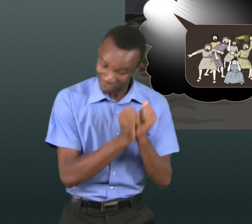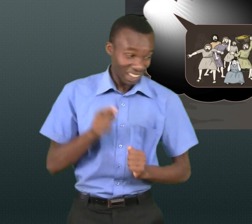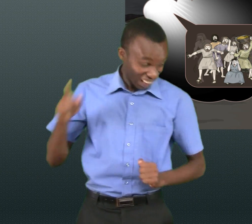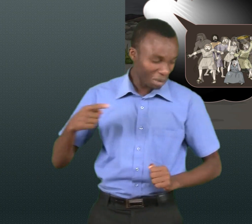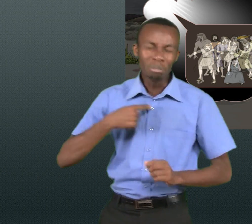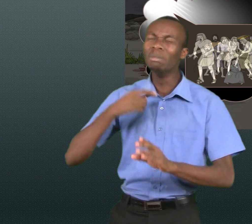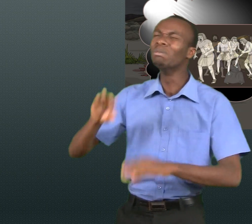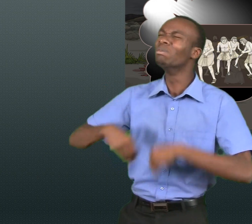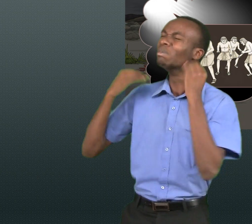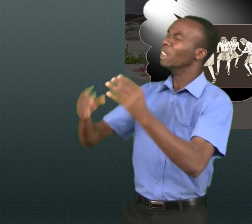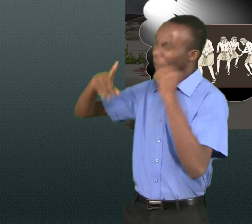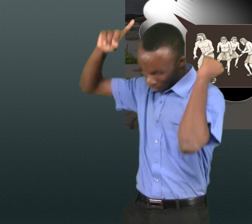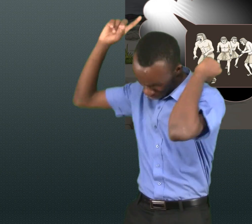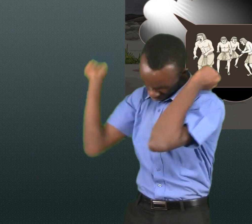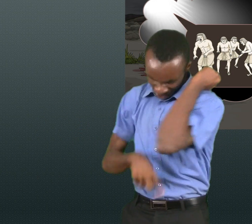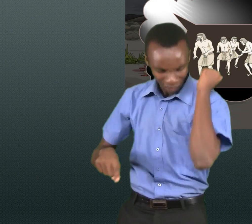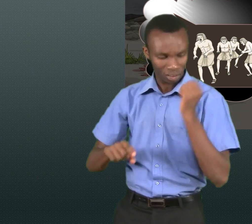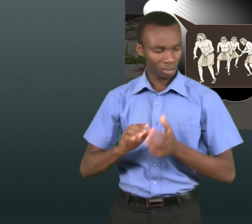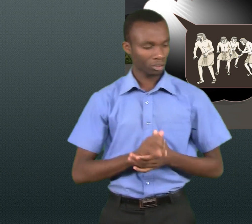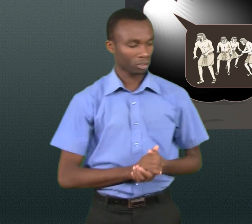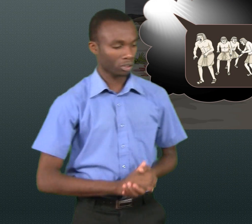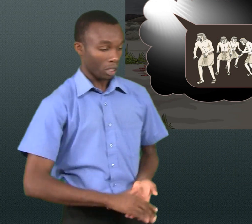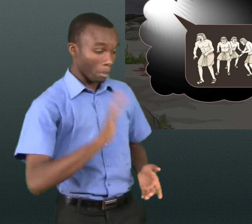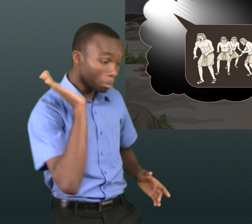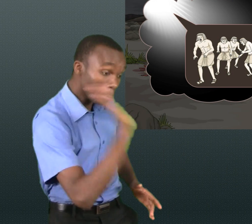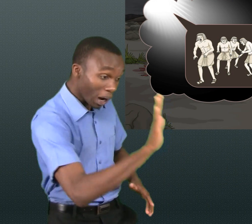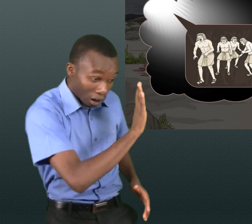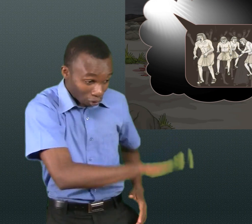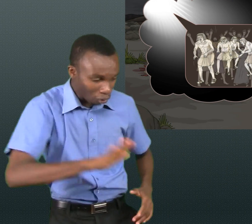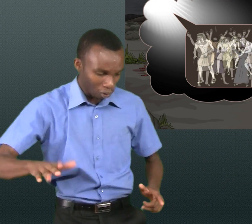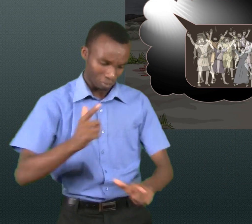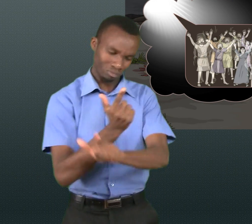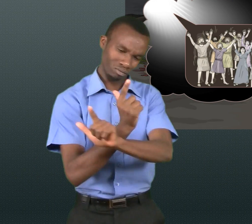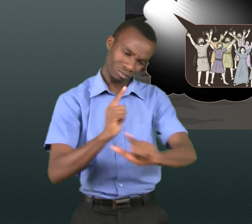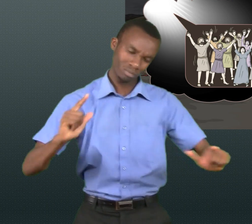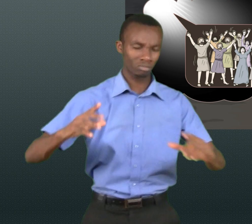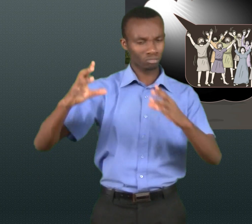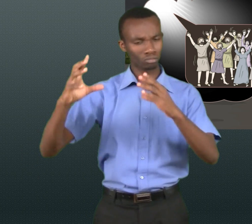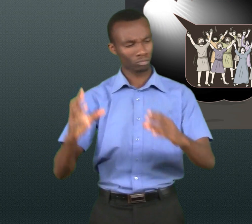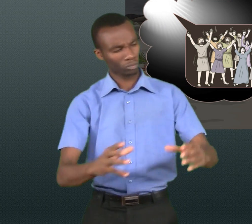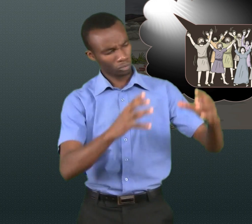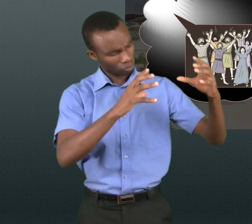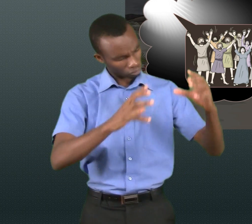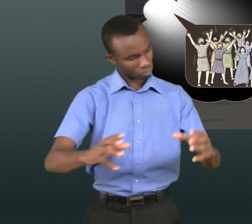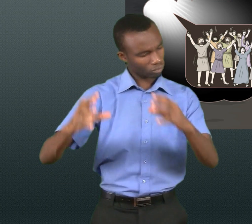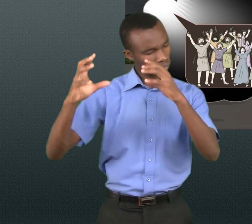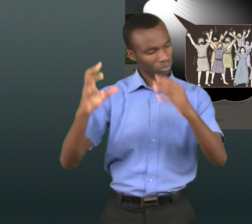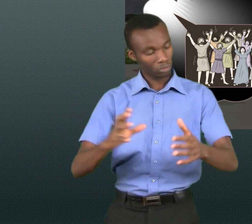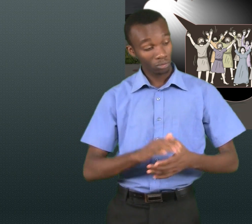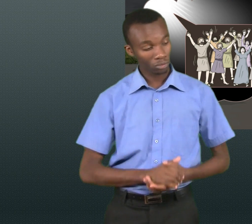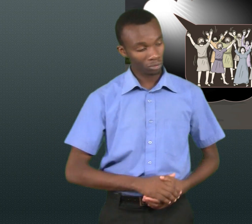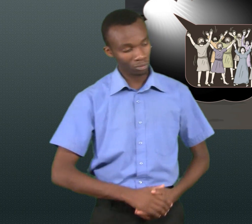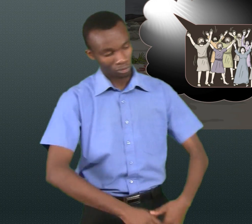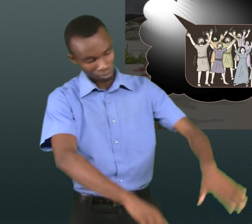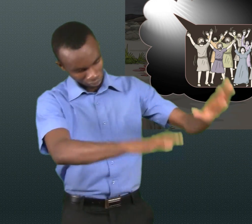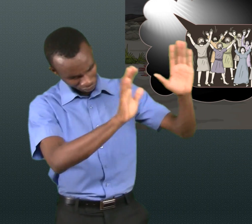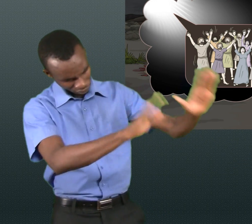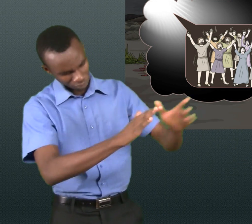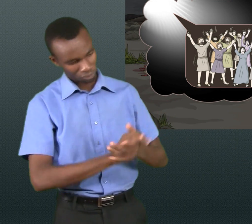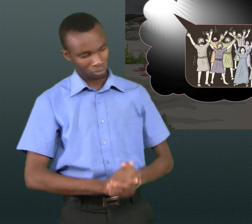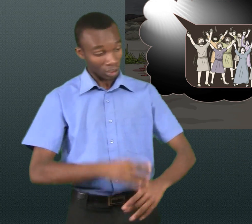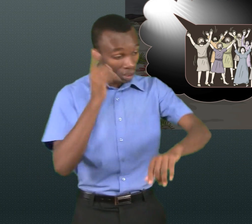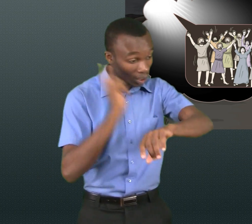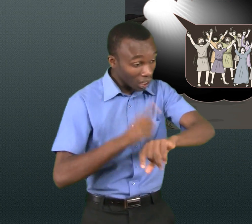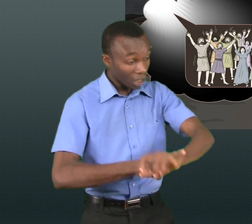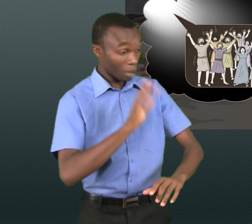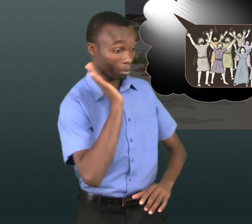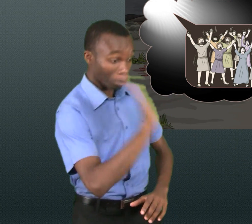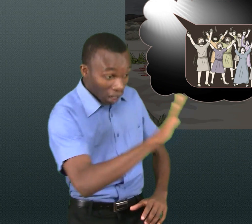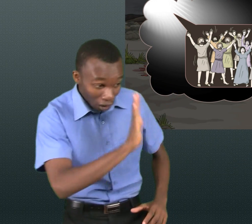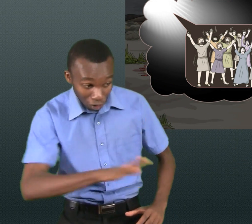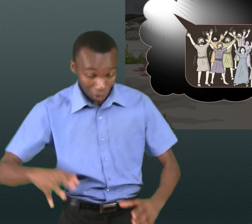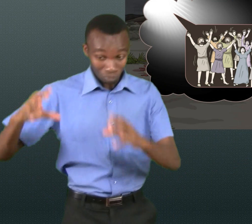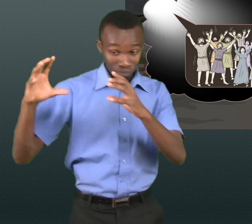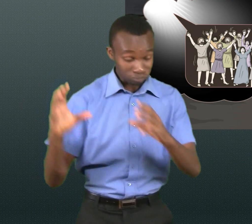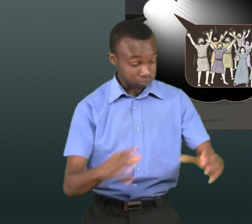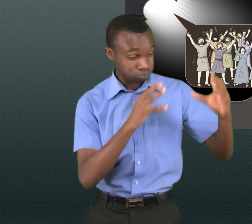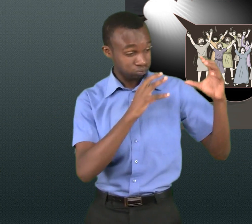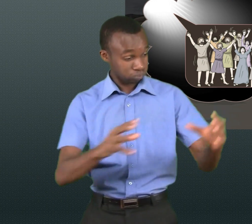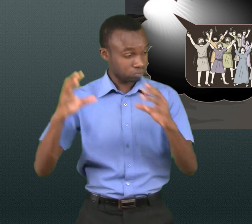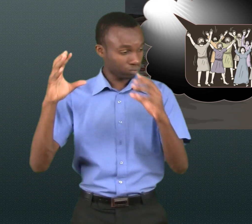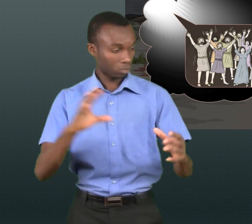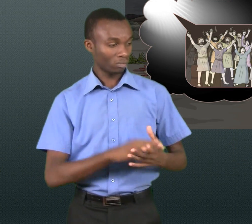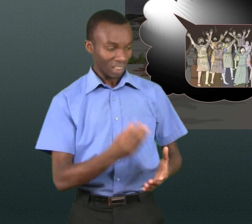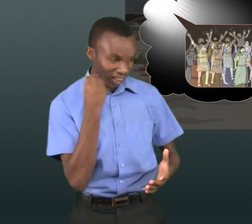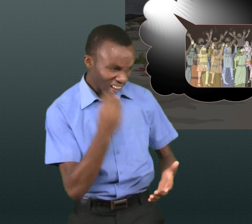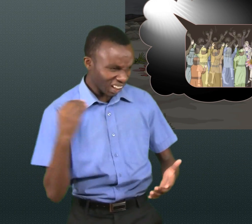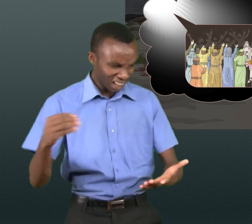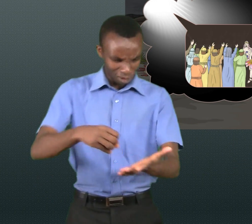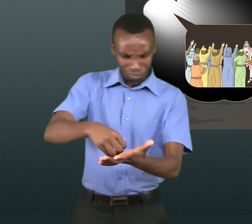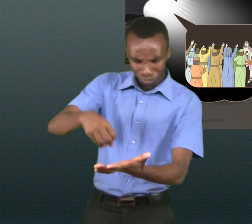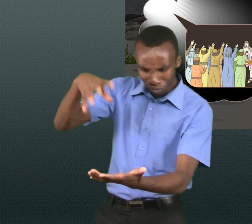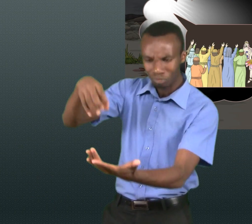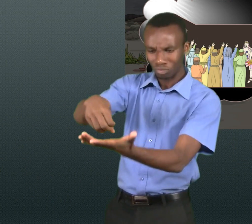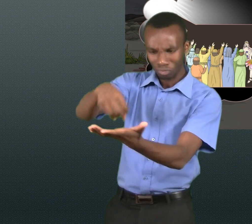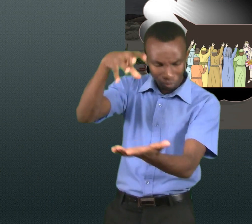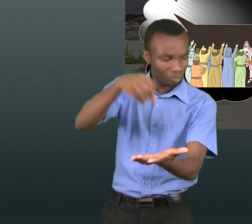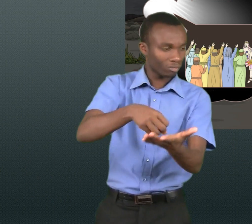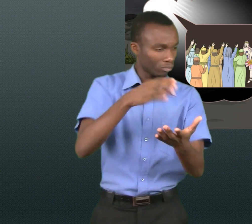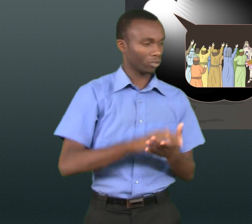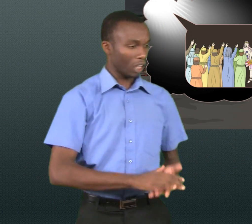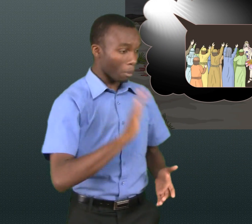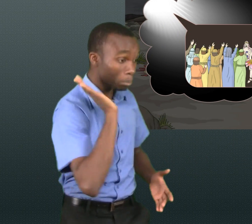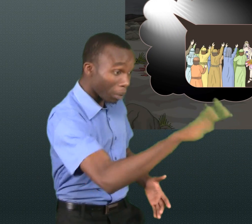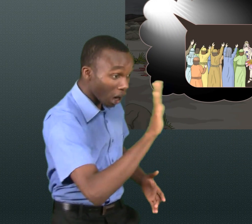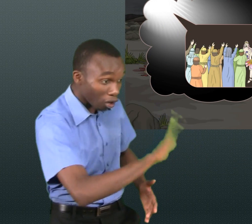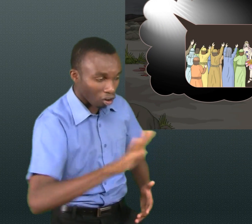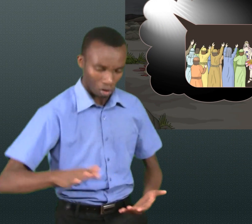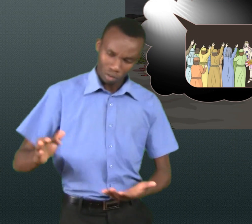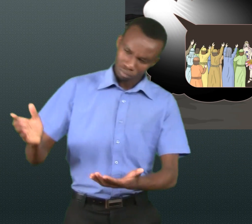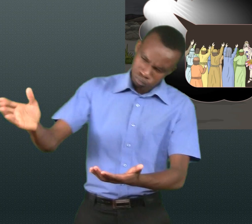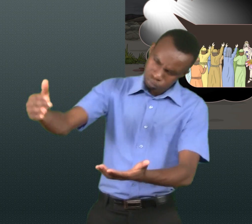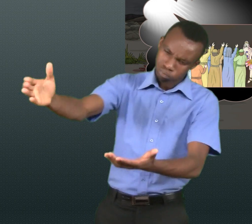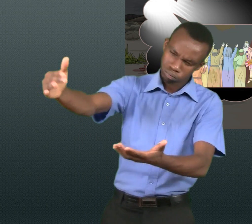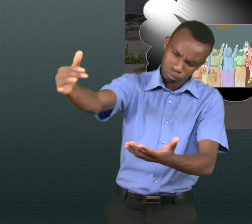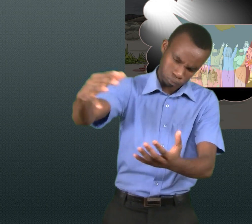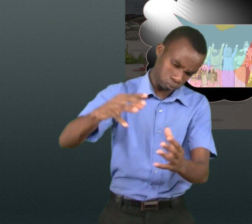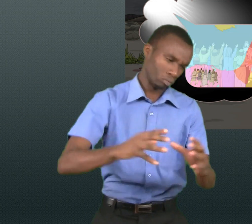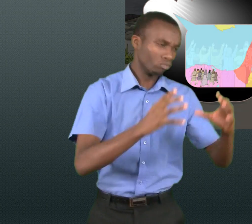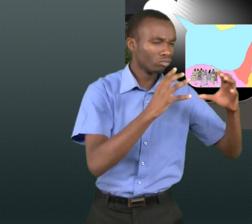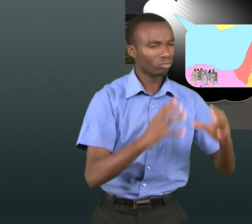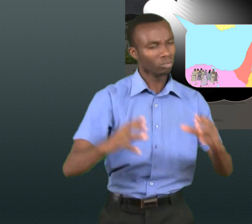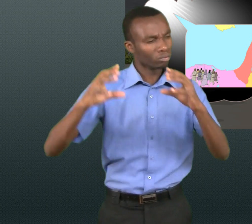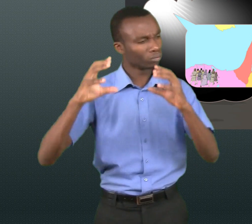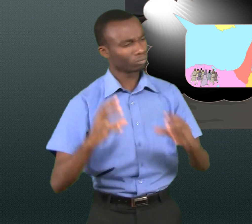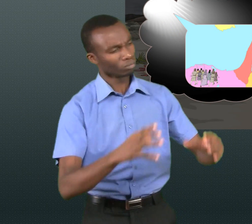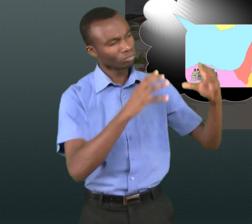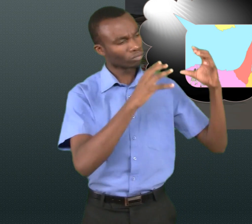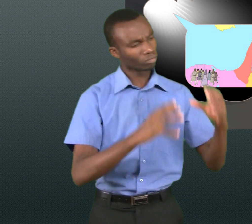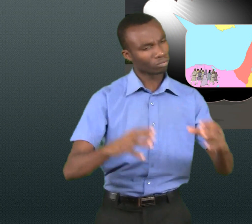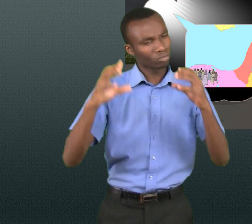You, however, will go to your fathers in peace and be buried at a ripe old age.